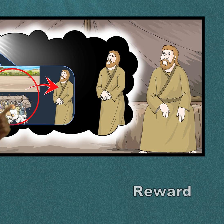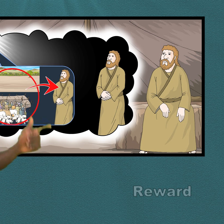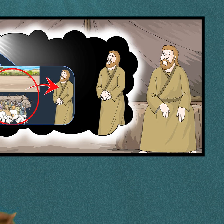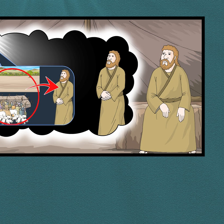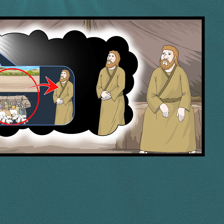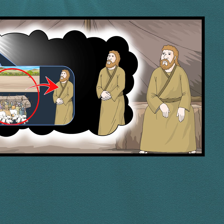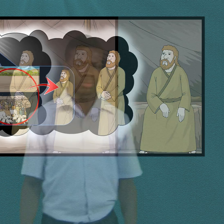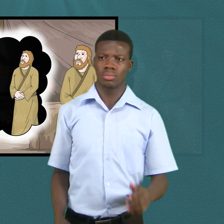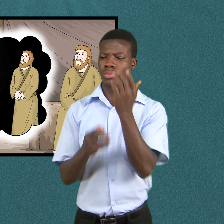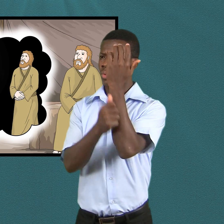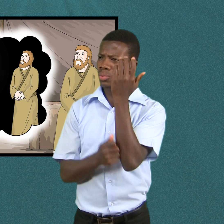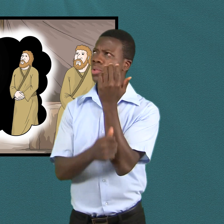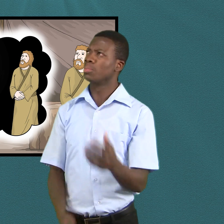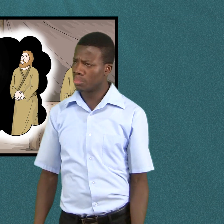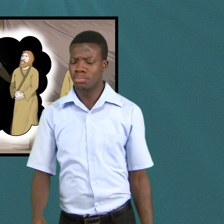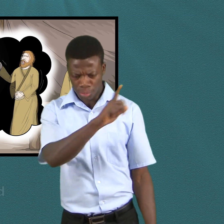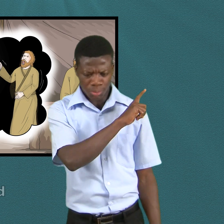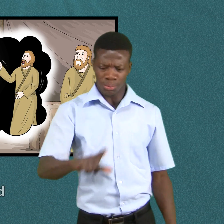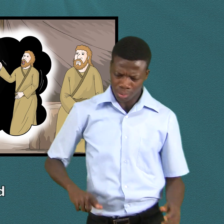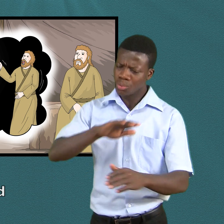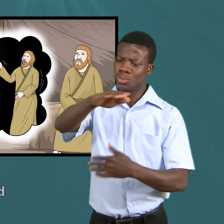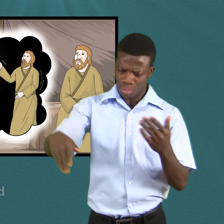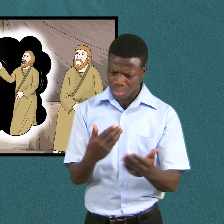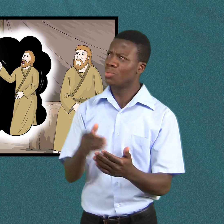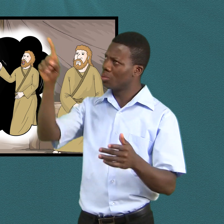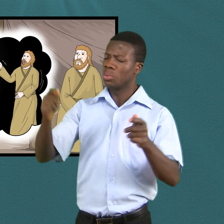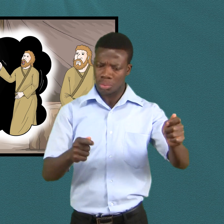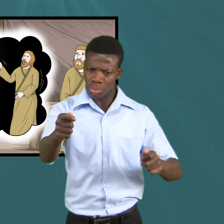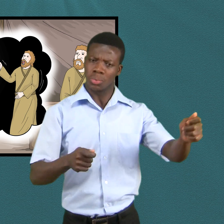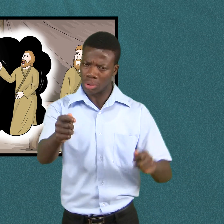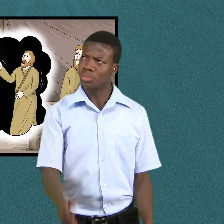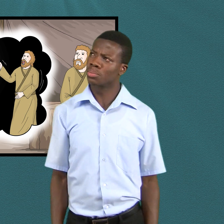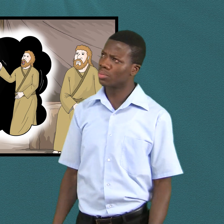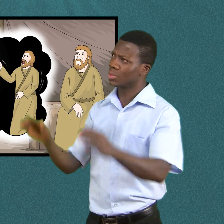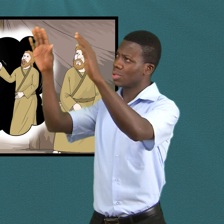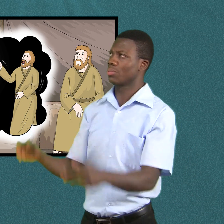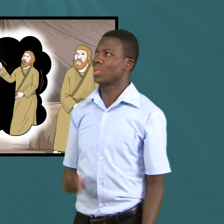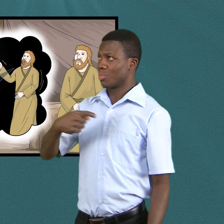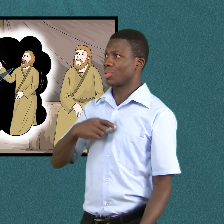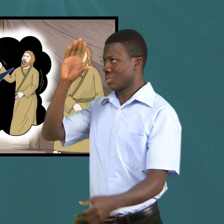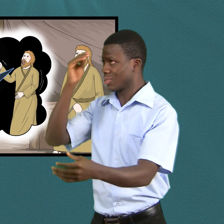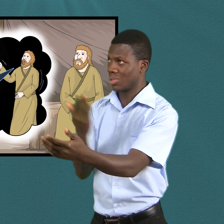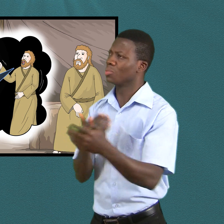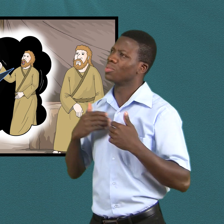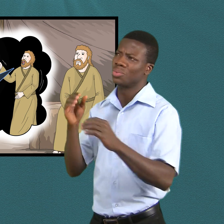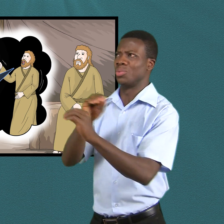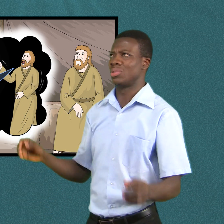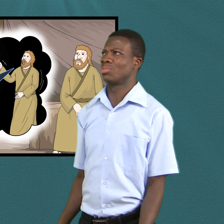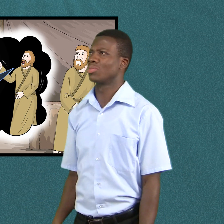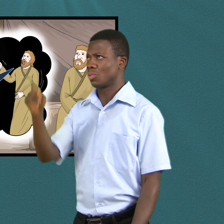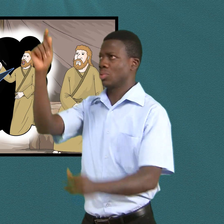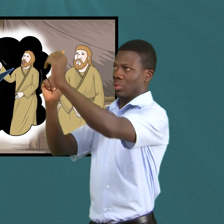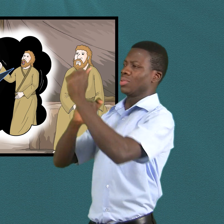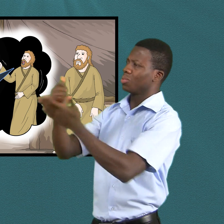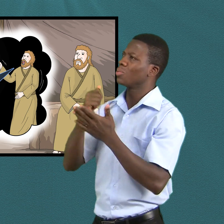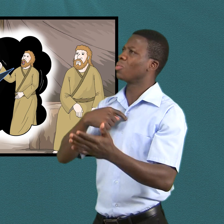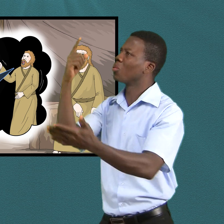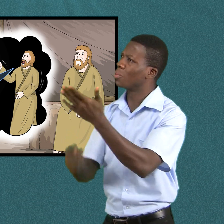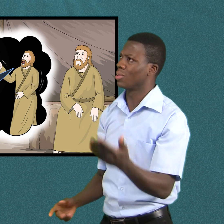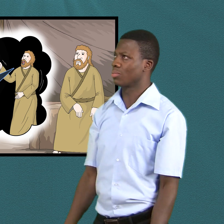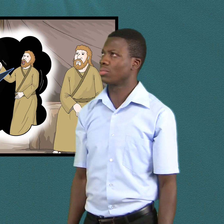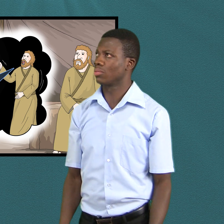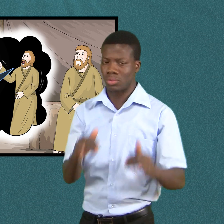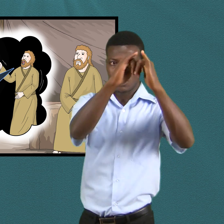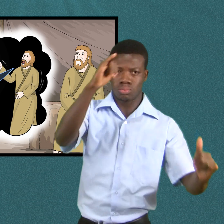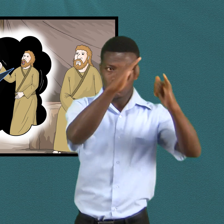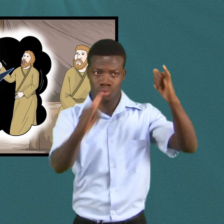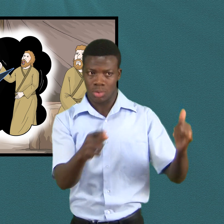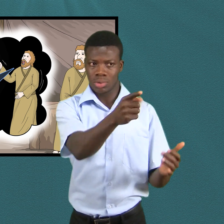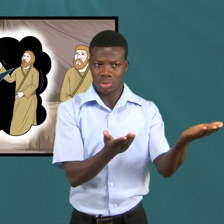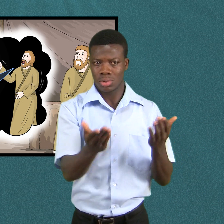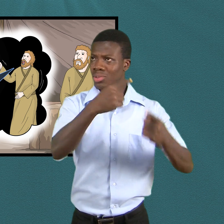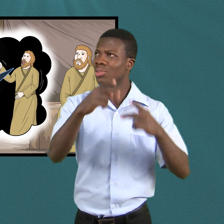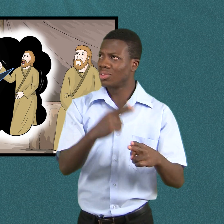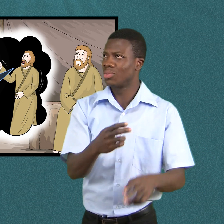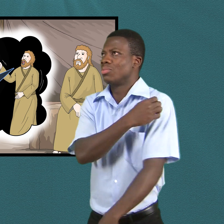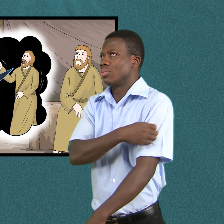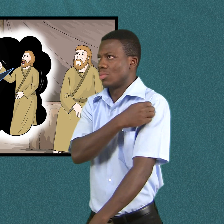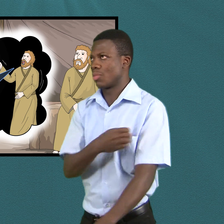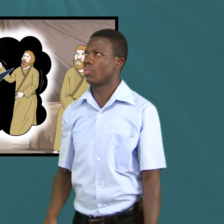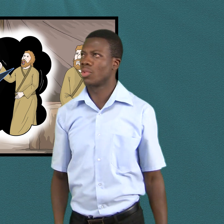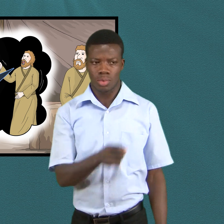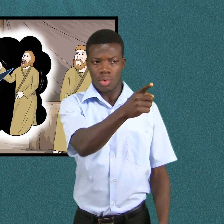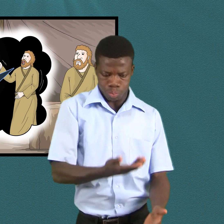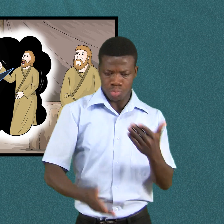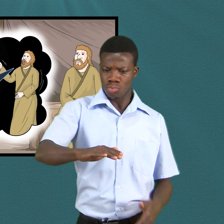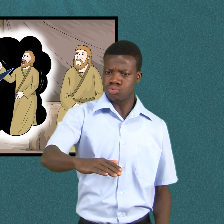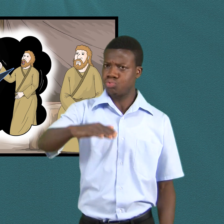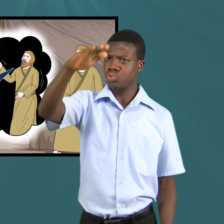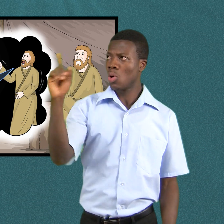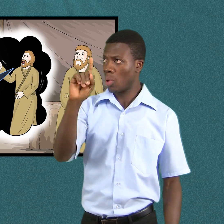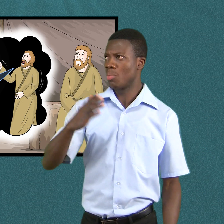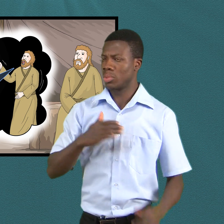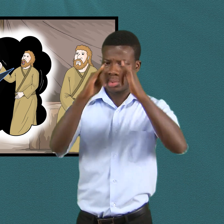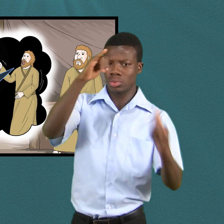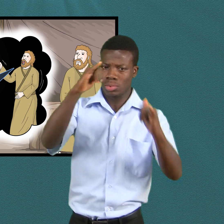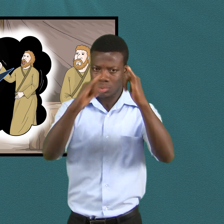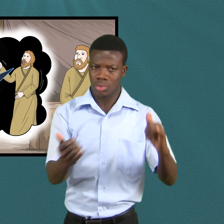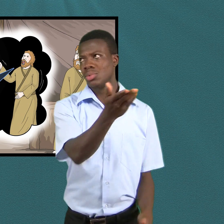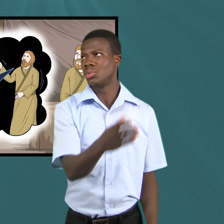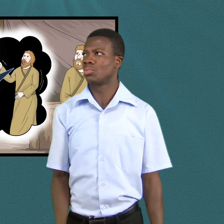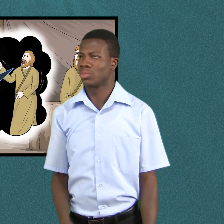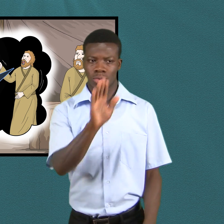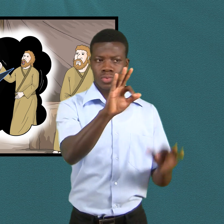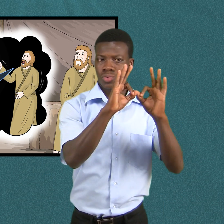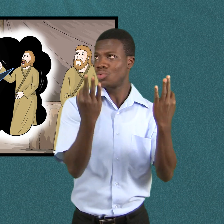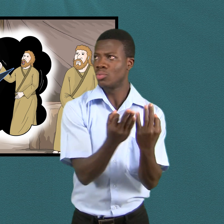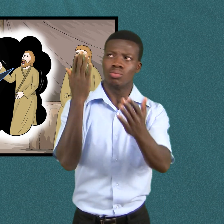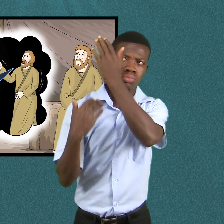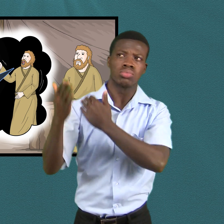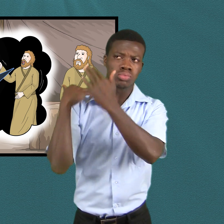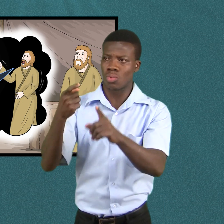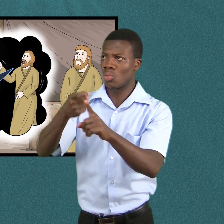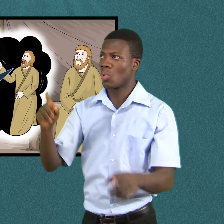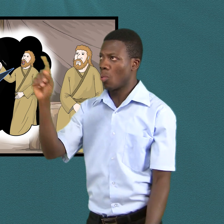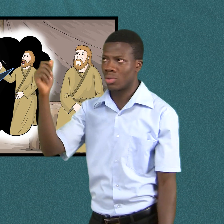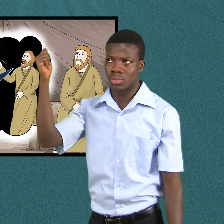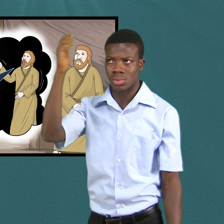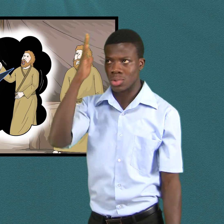But Abram replied, “O Lord GOD, what can You give me, since I remain childless, and the heir of my house is Eliezer of Damascus?”